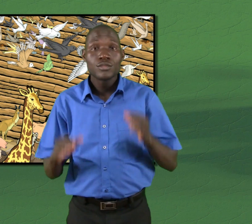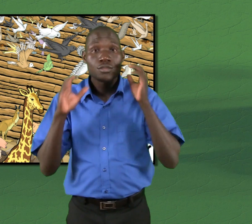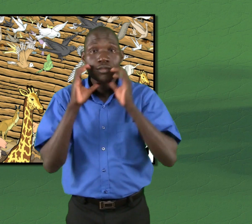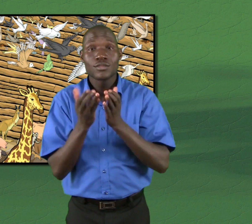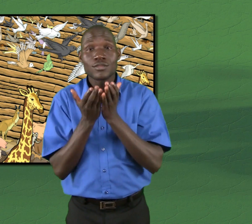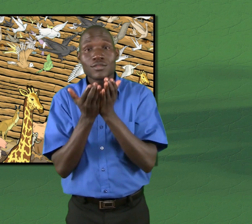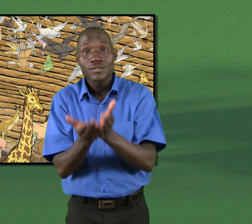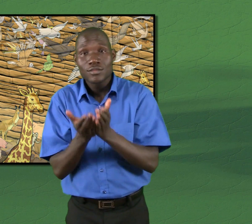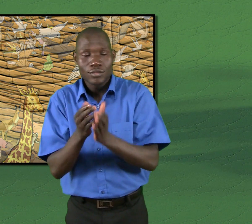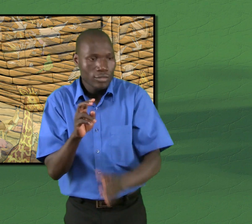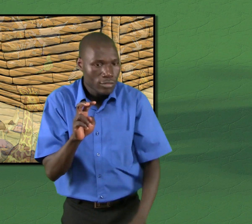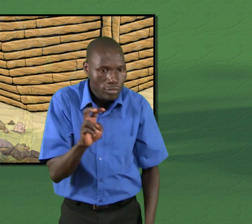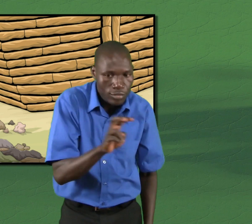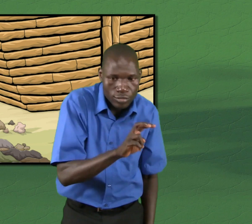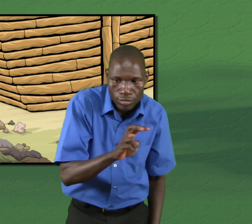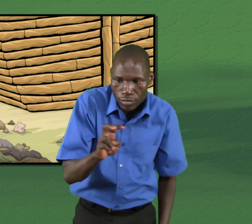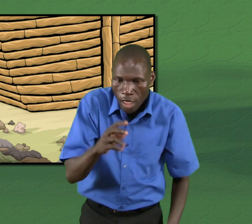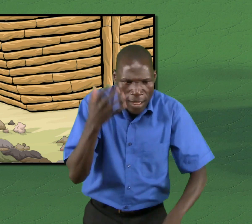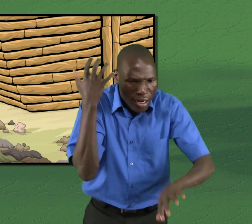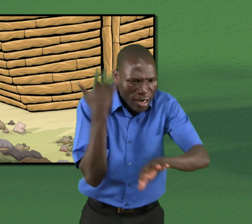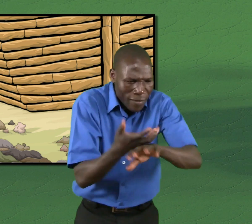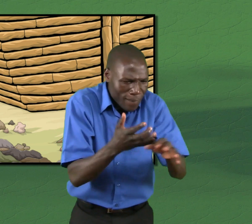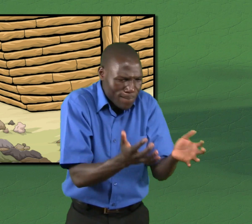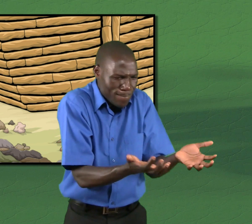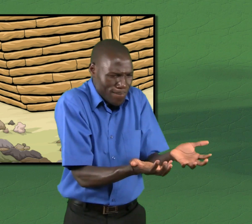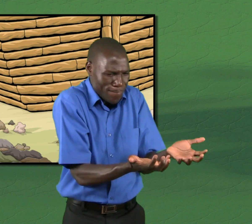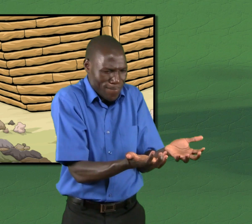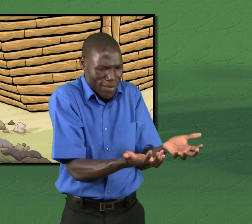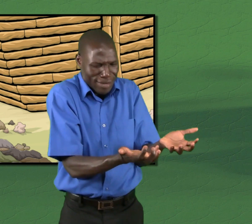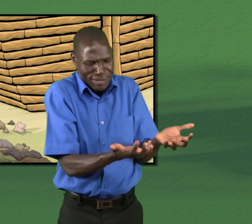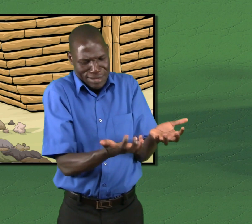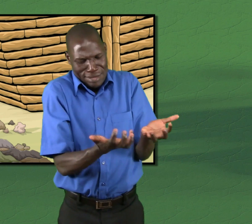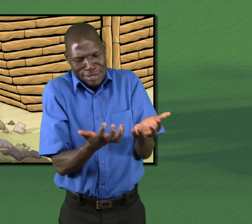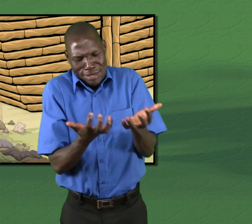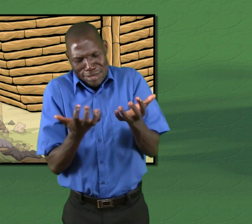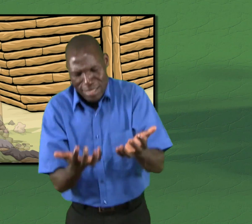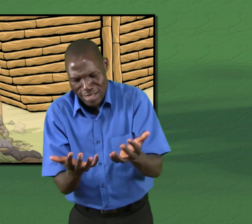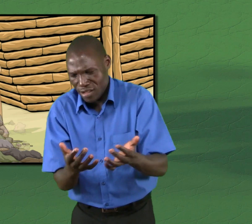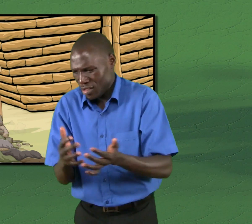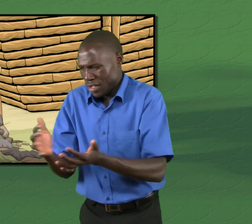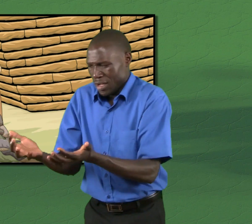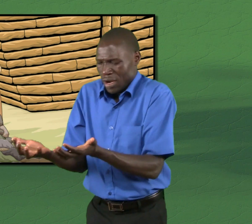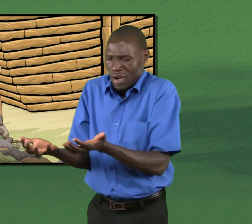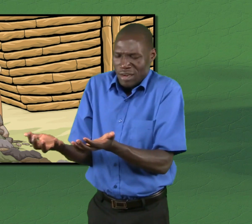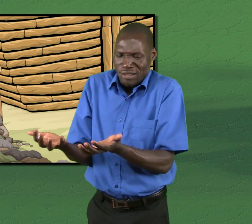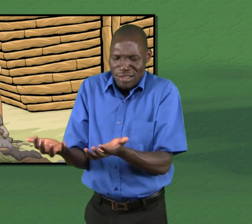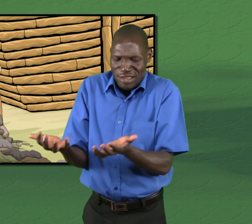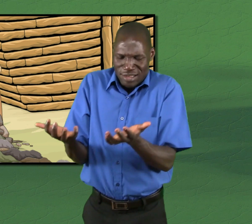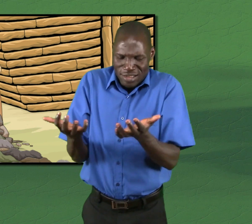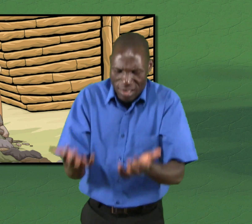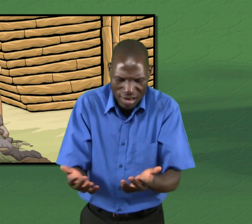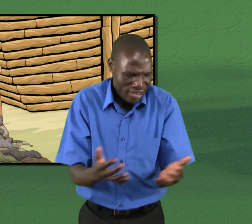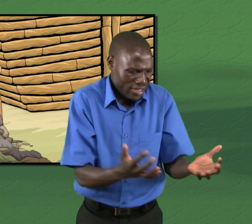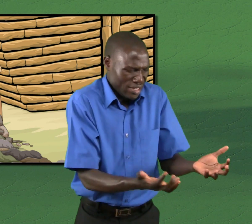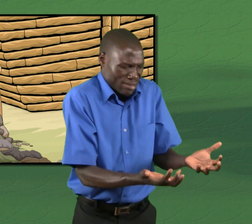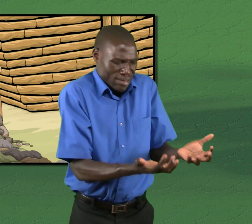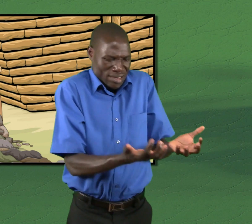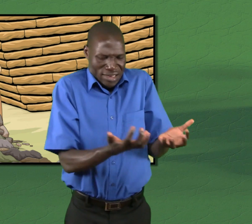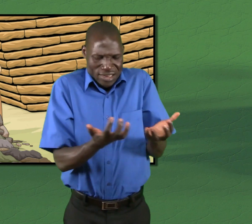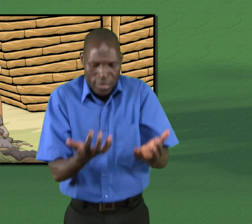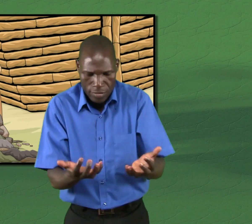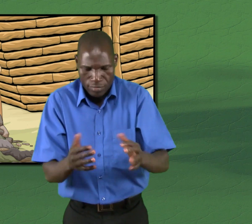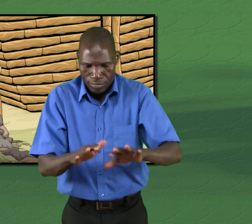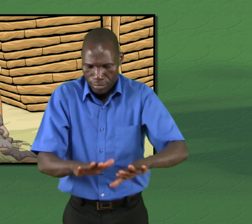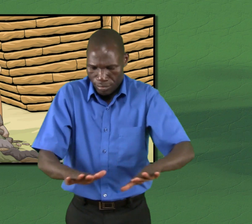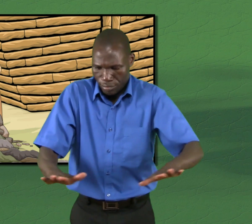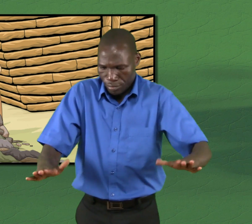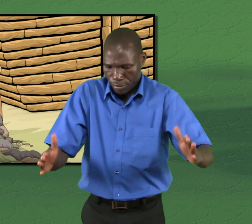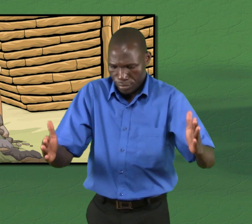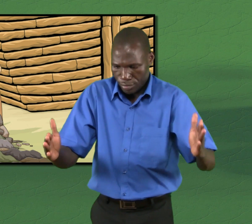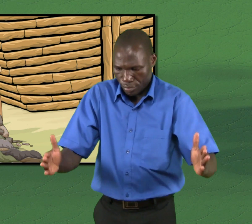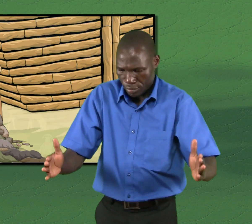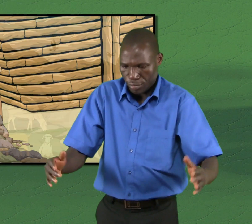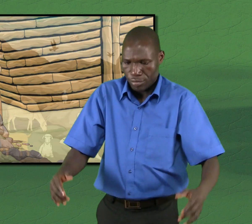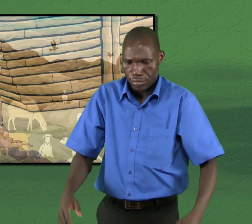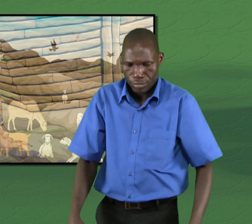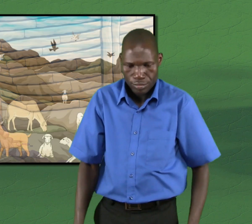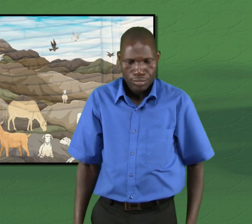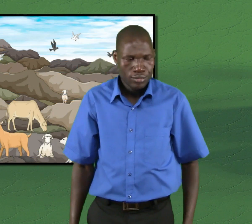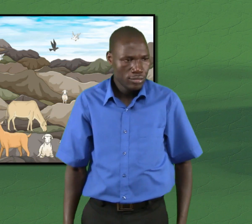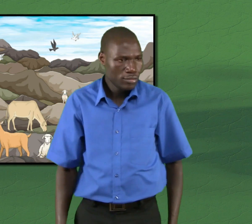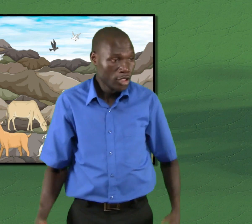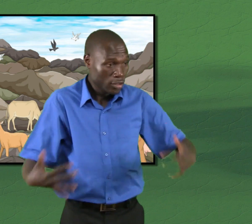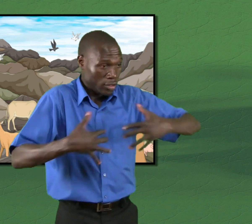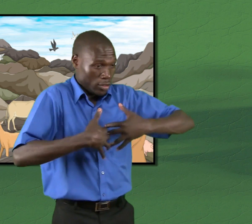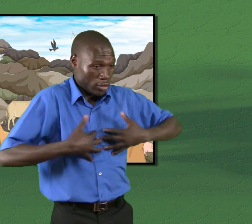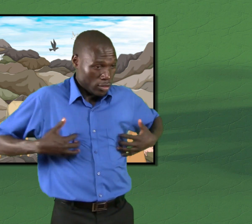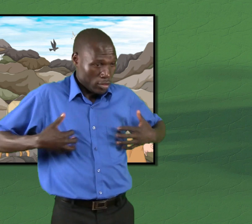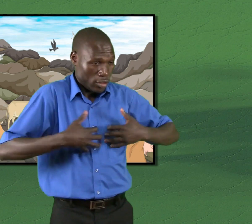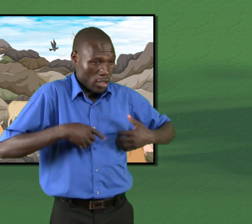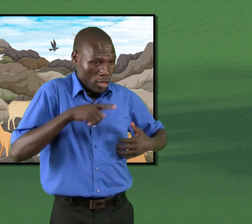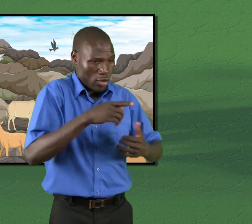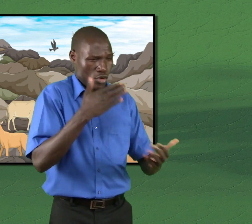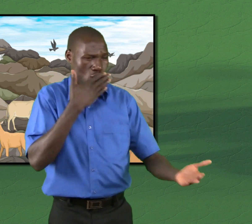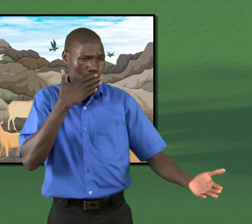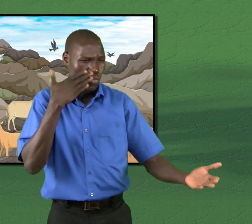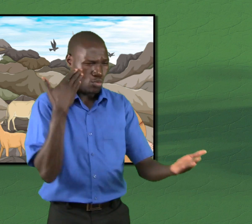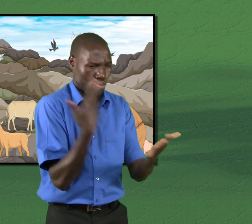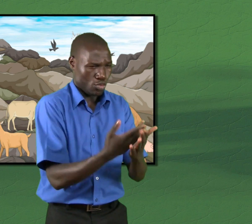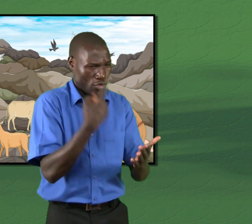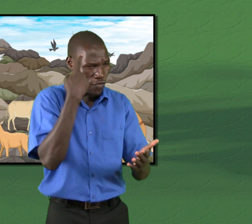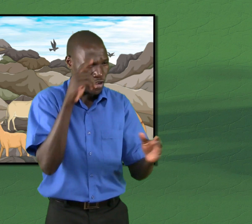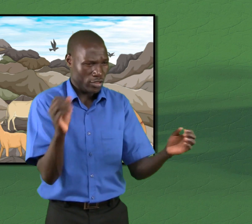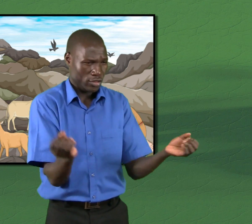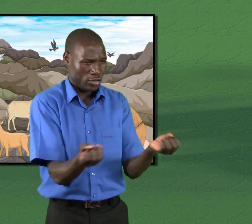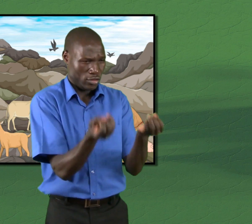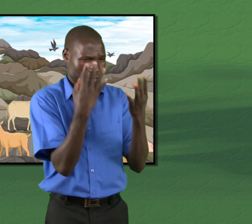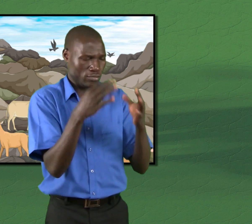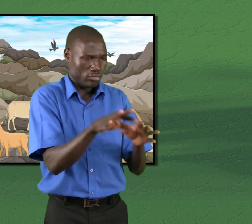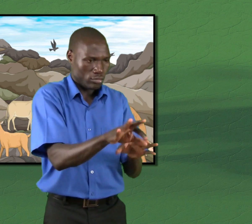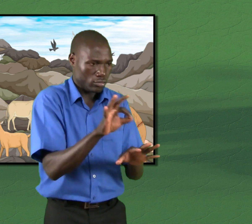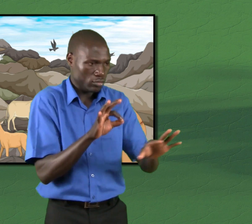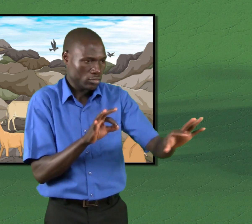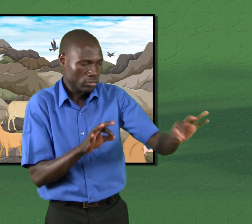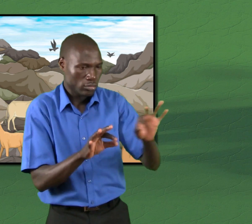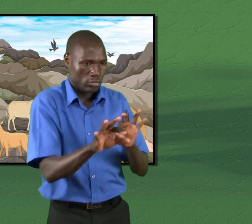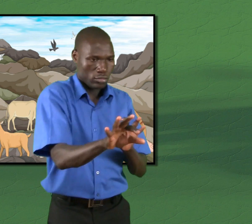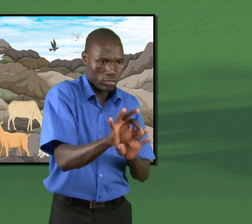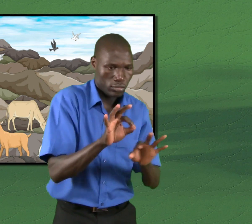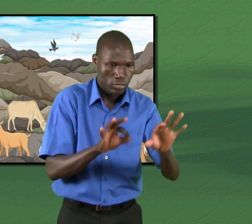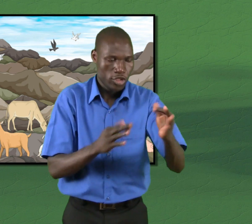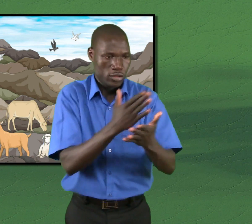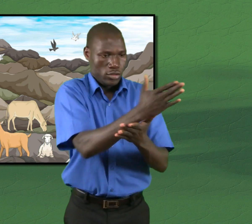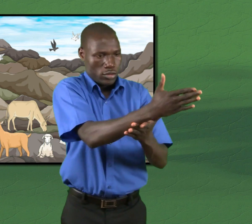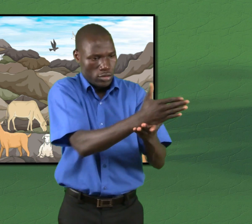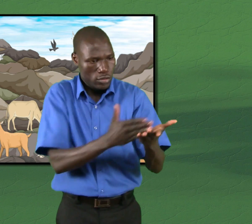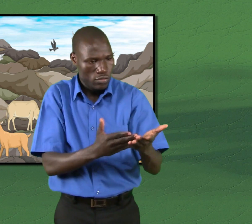Then Noah built an altar to the LORD.